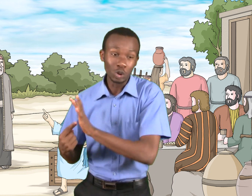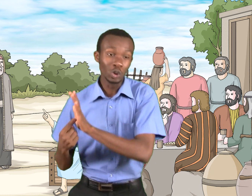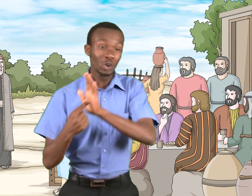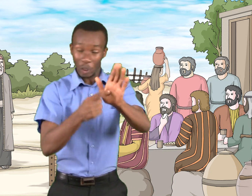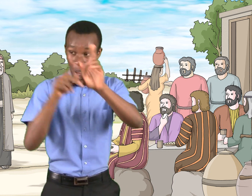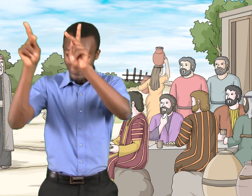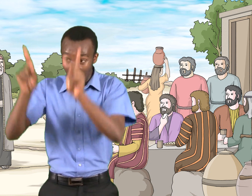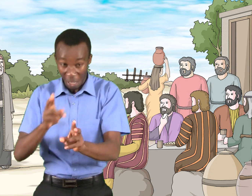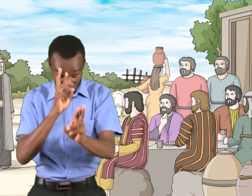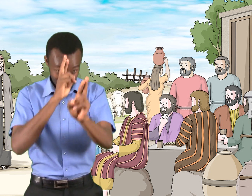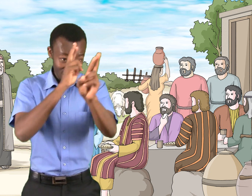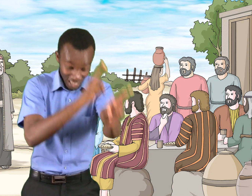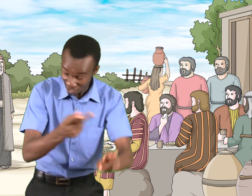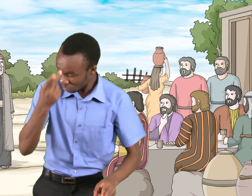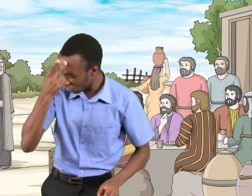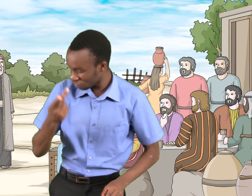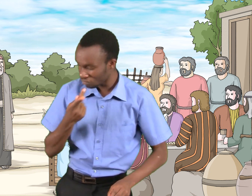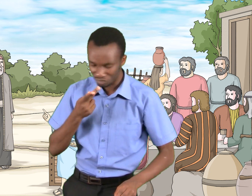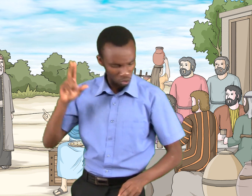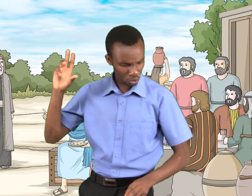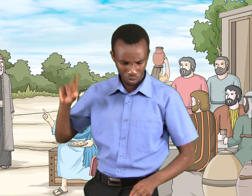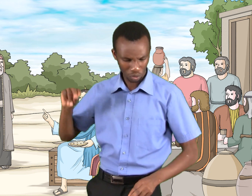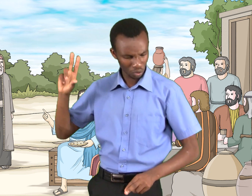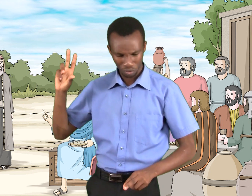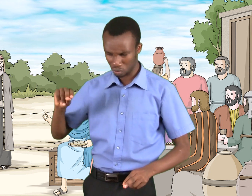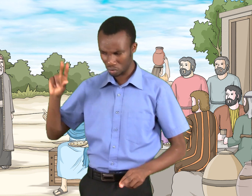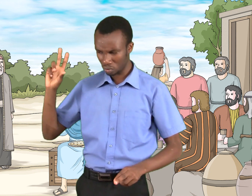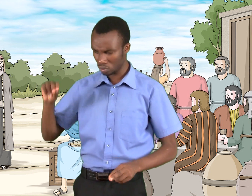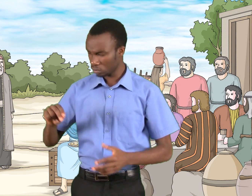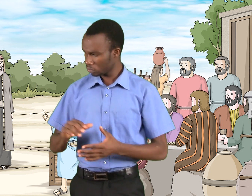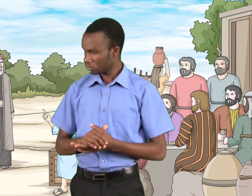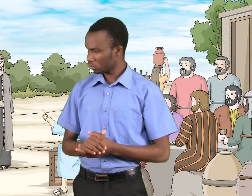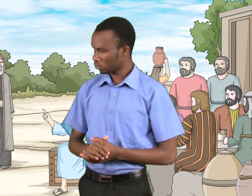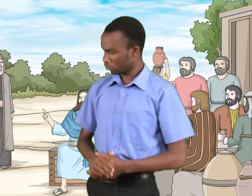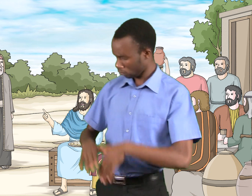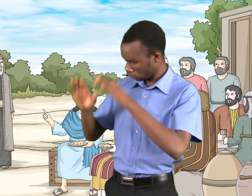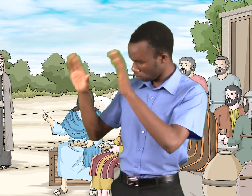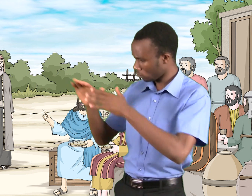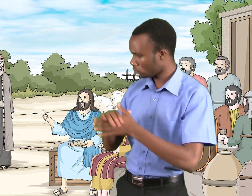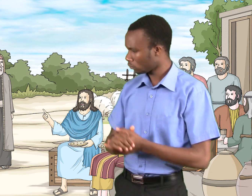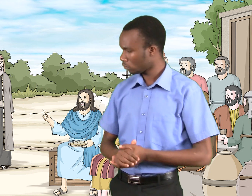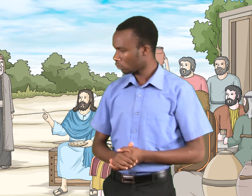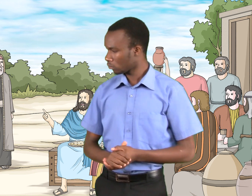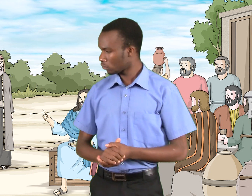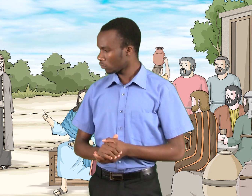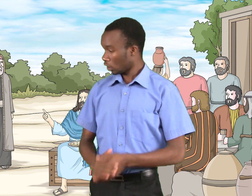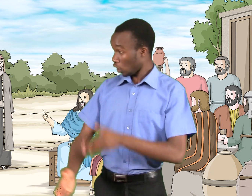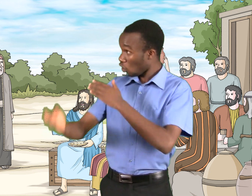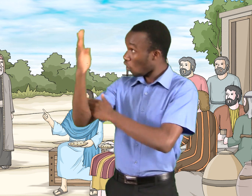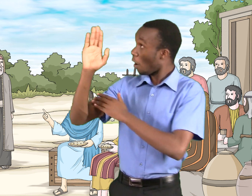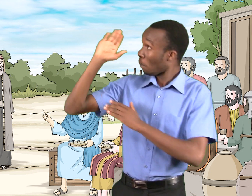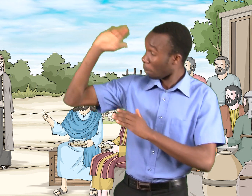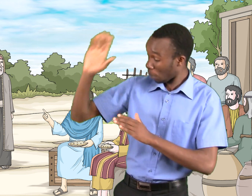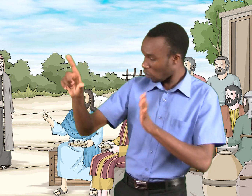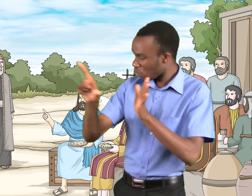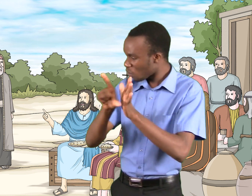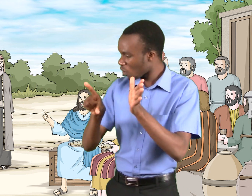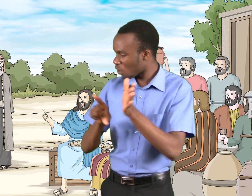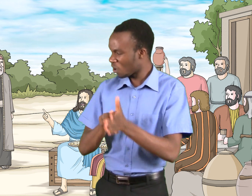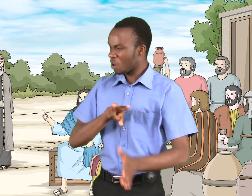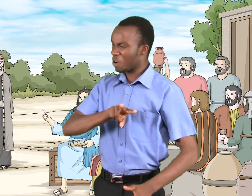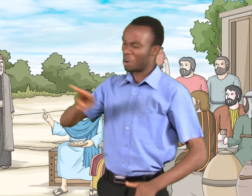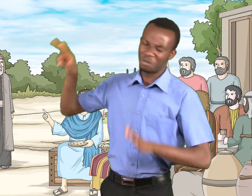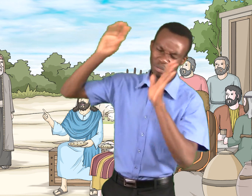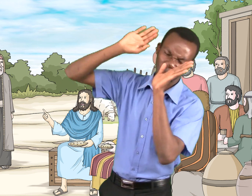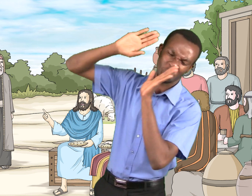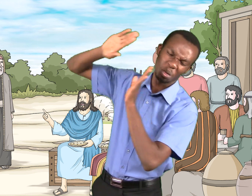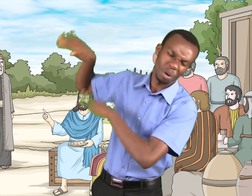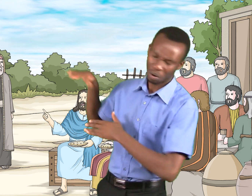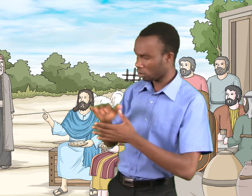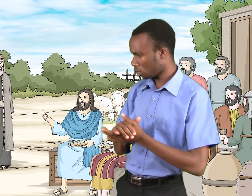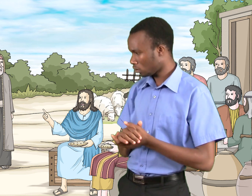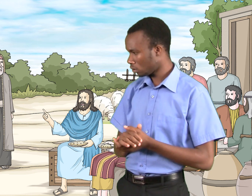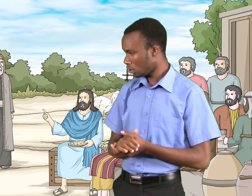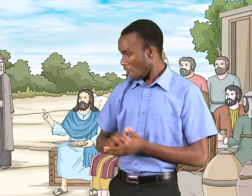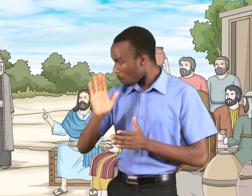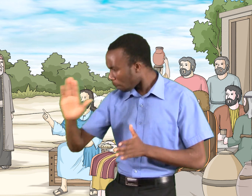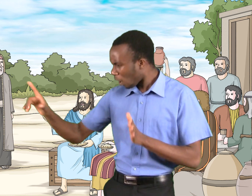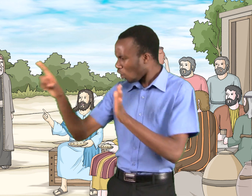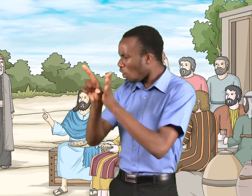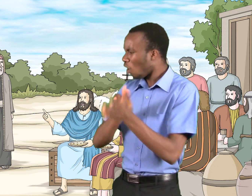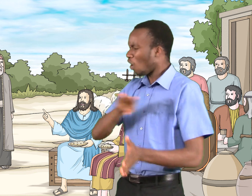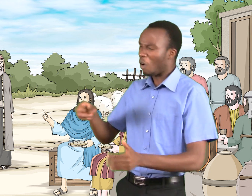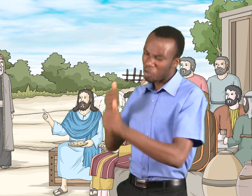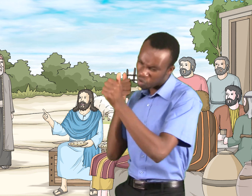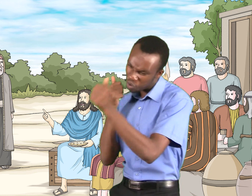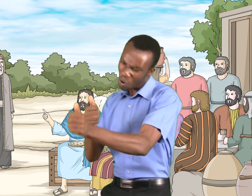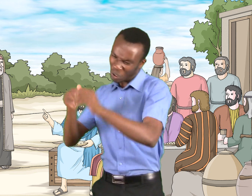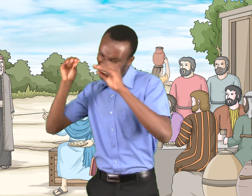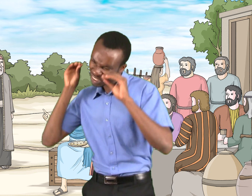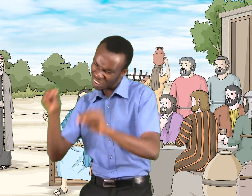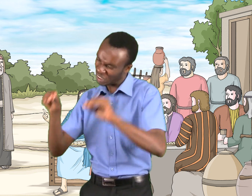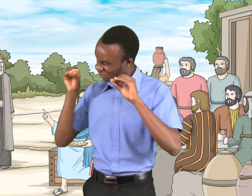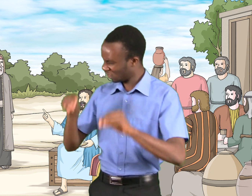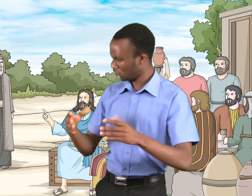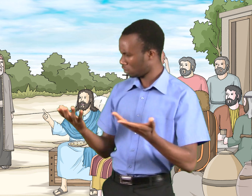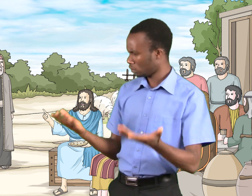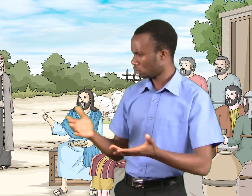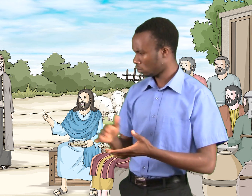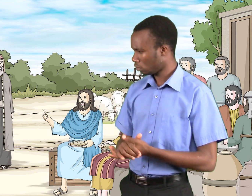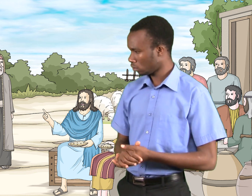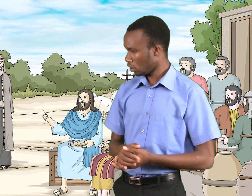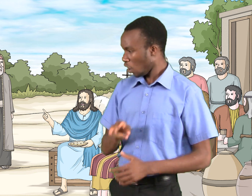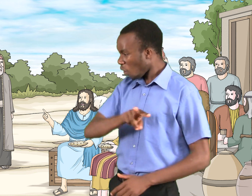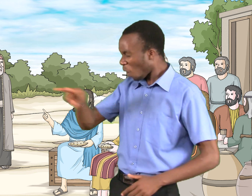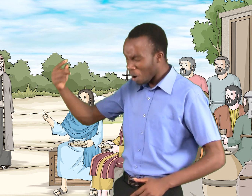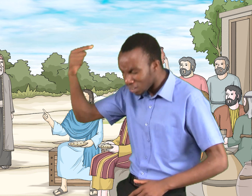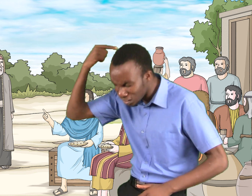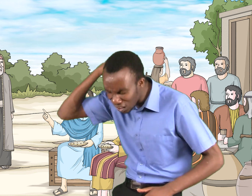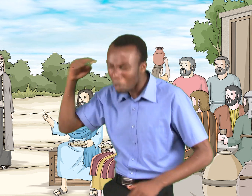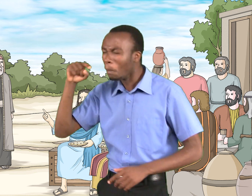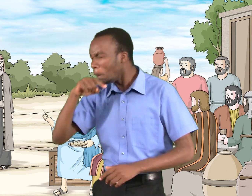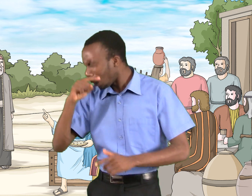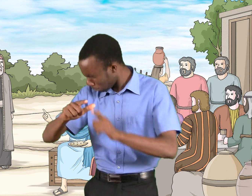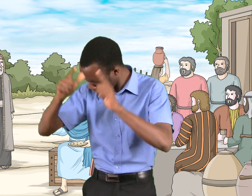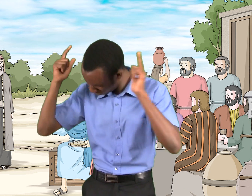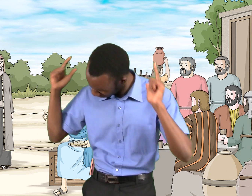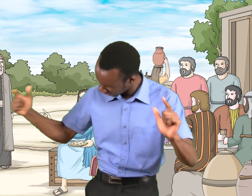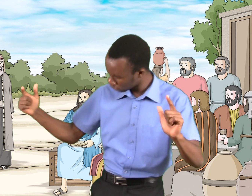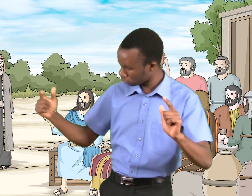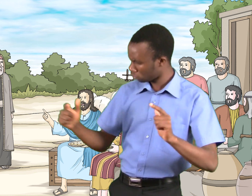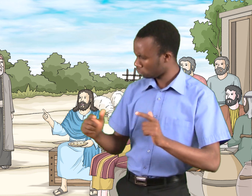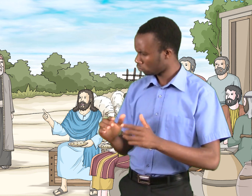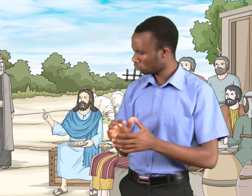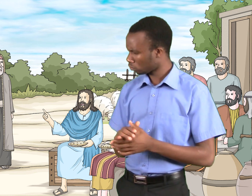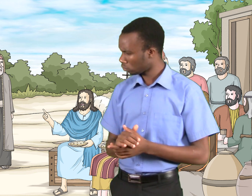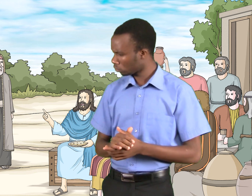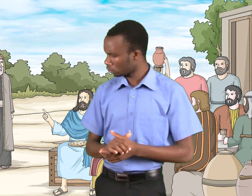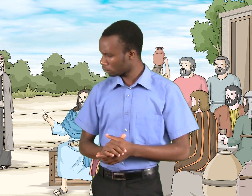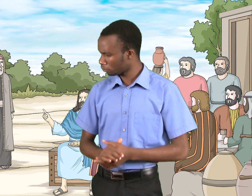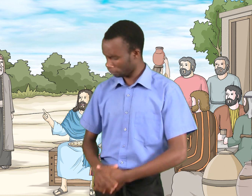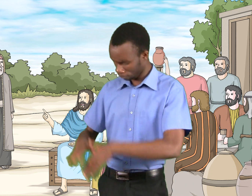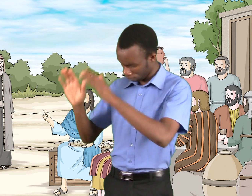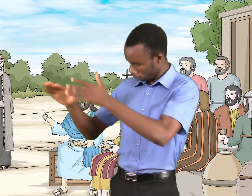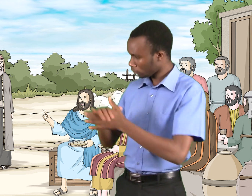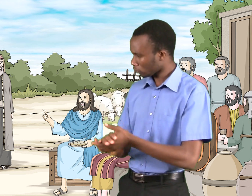Thus you nullify the word of God for the sake of your tradition. You hypocrites!